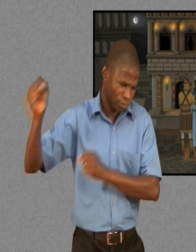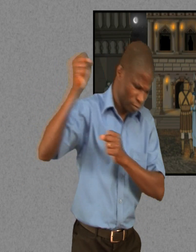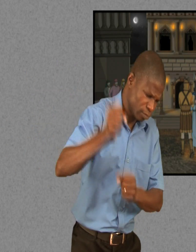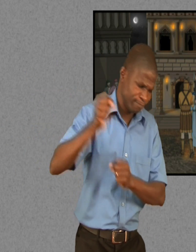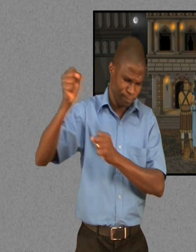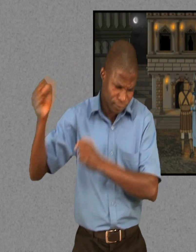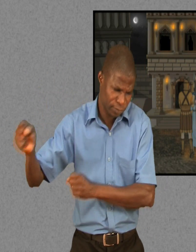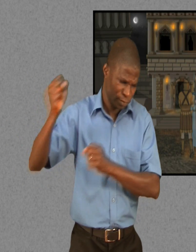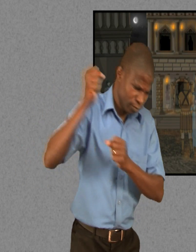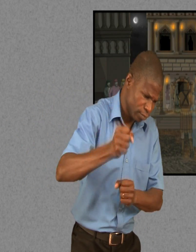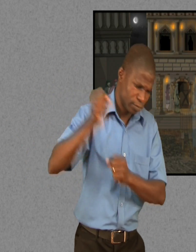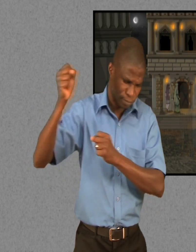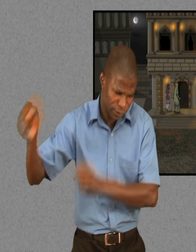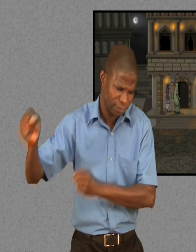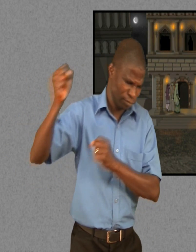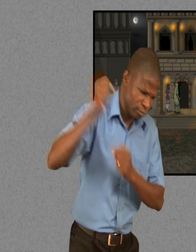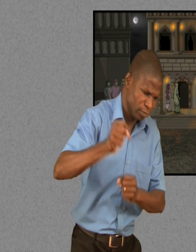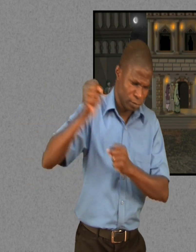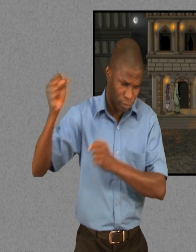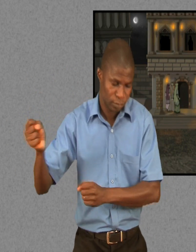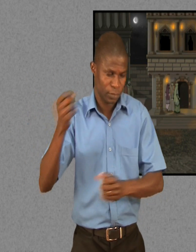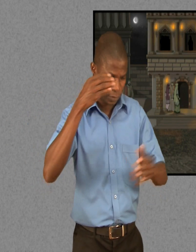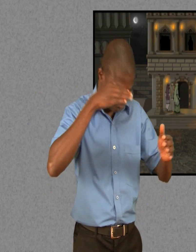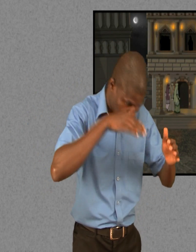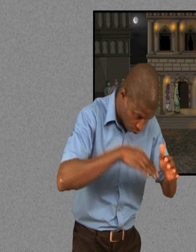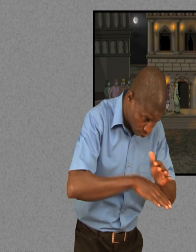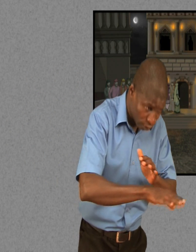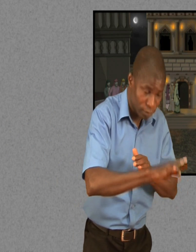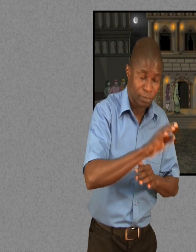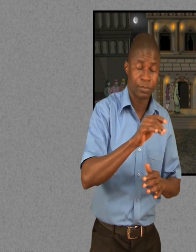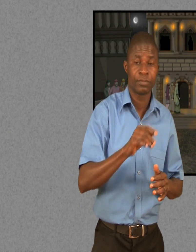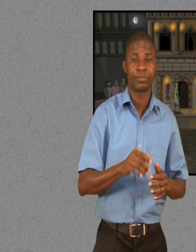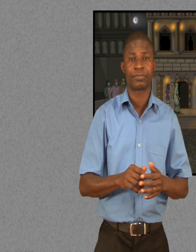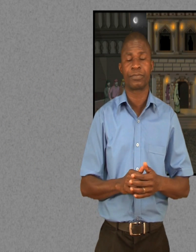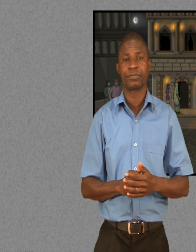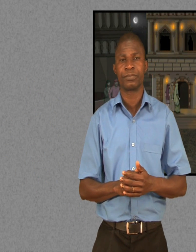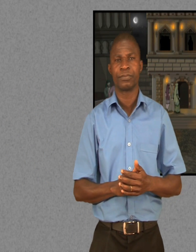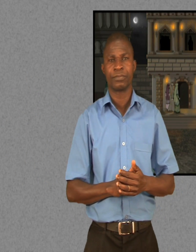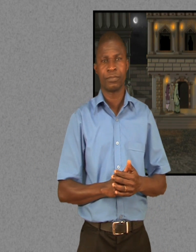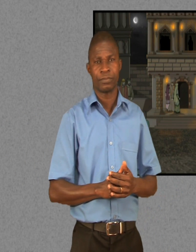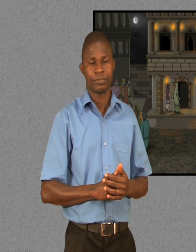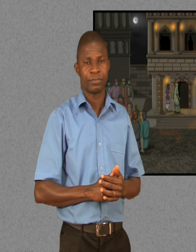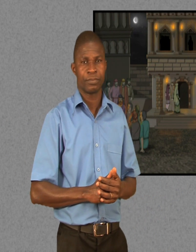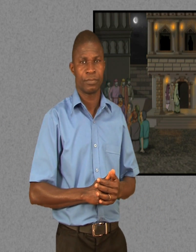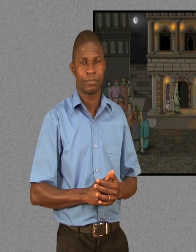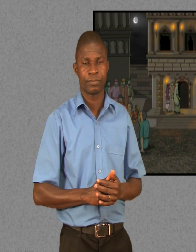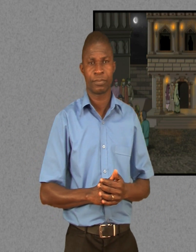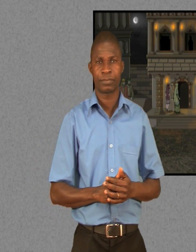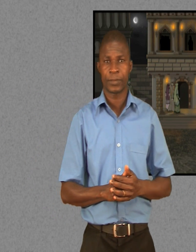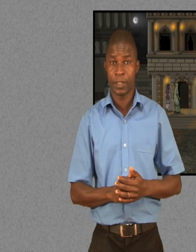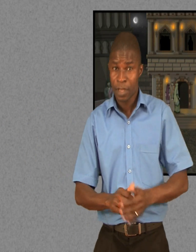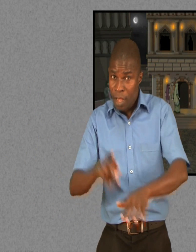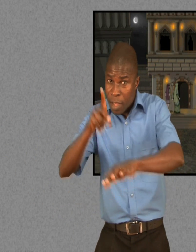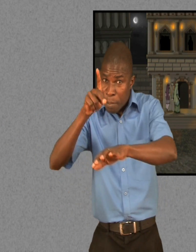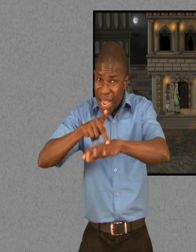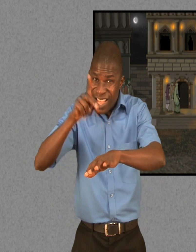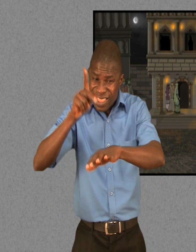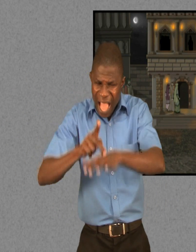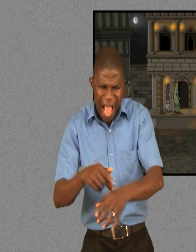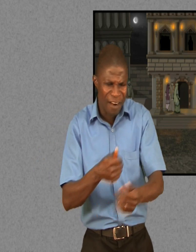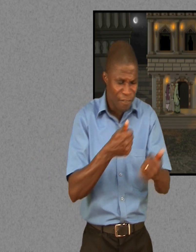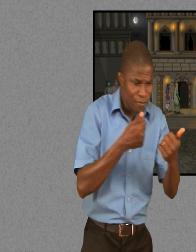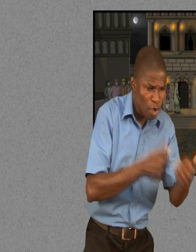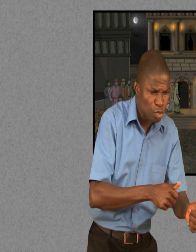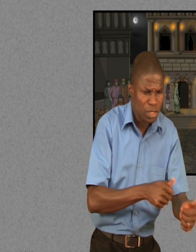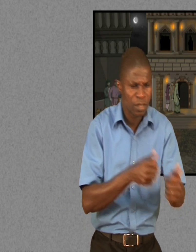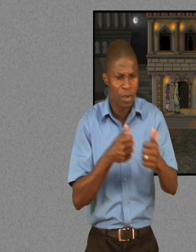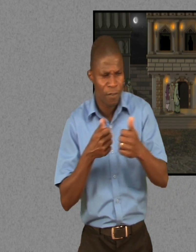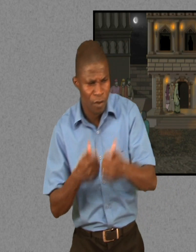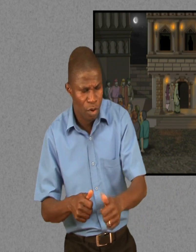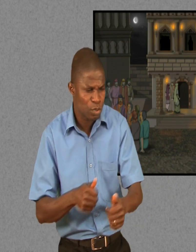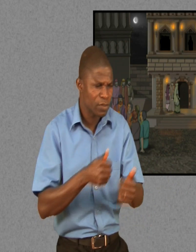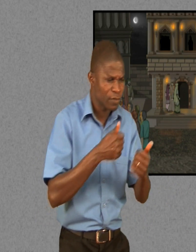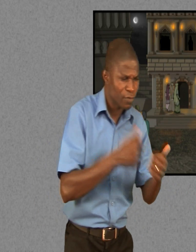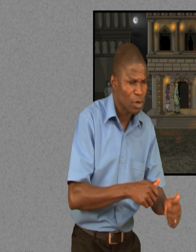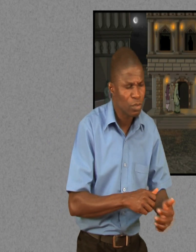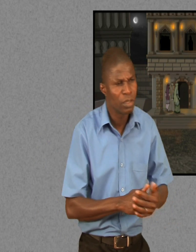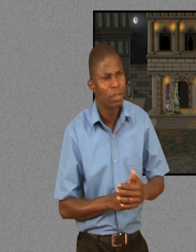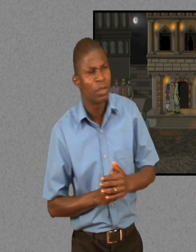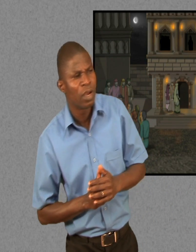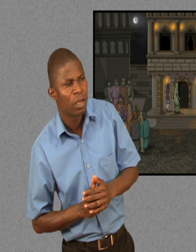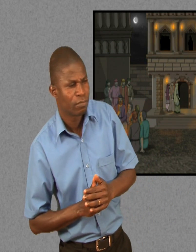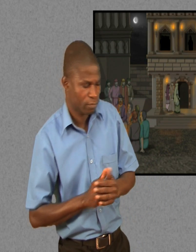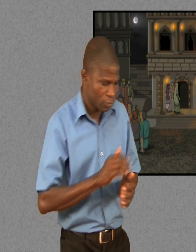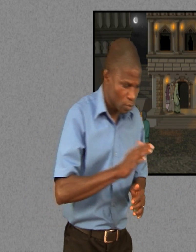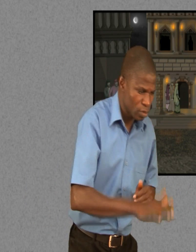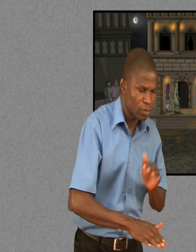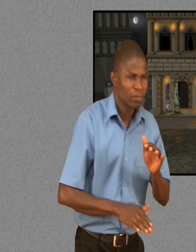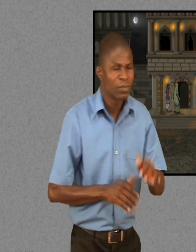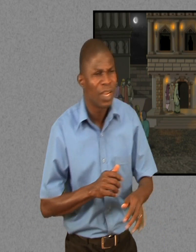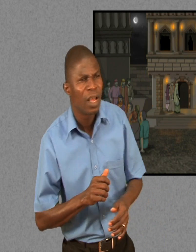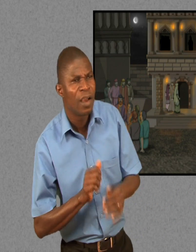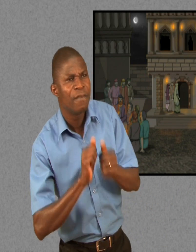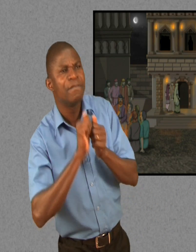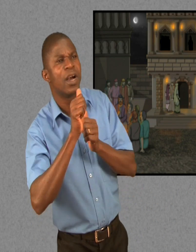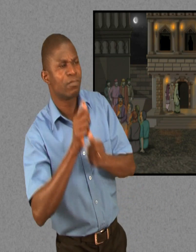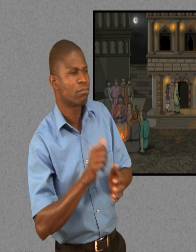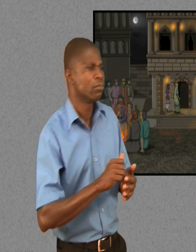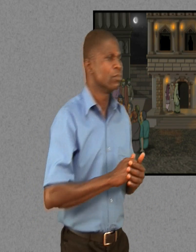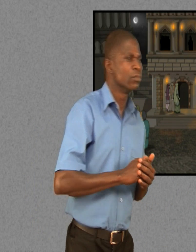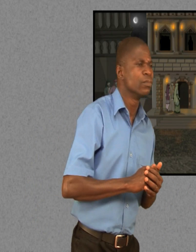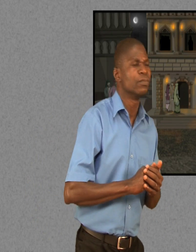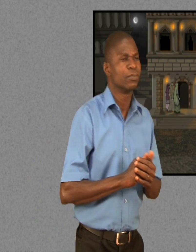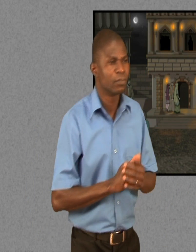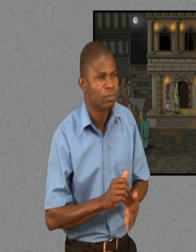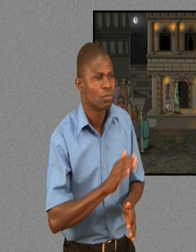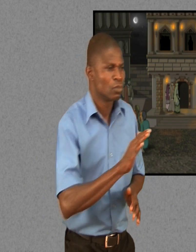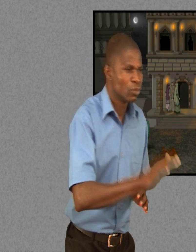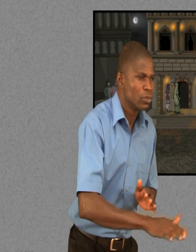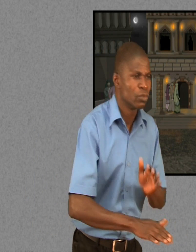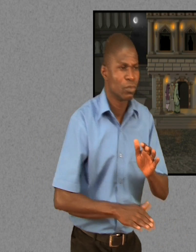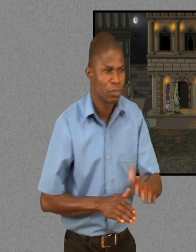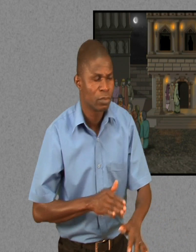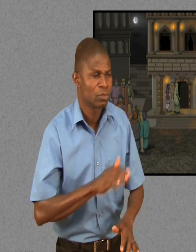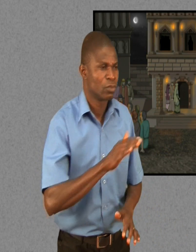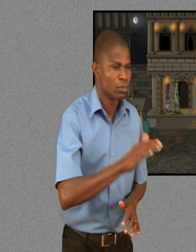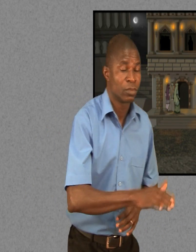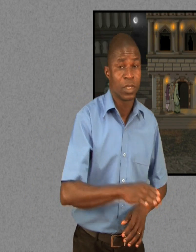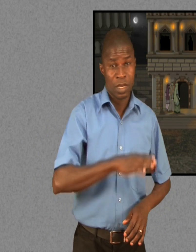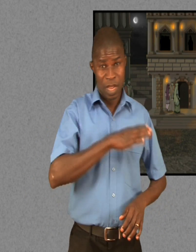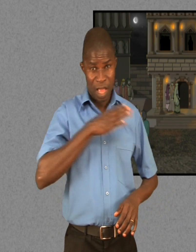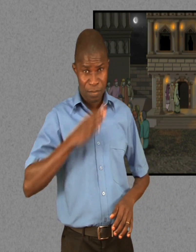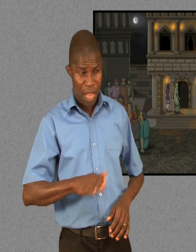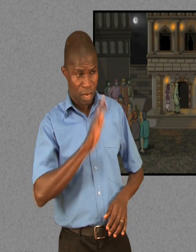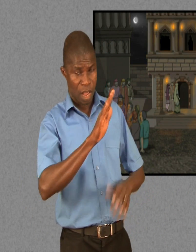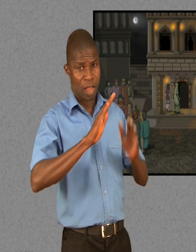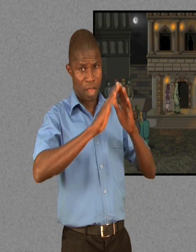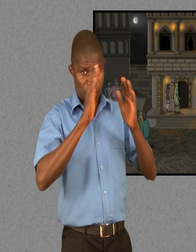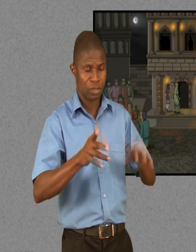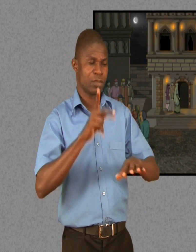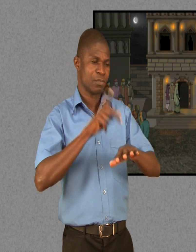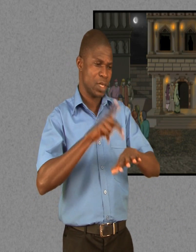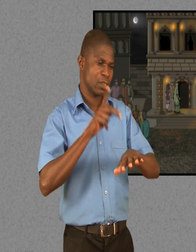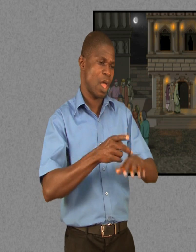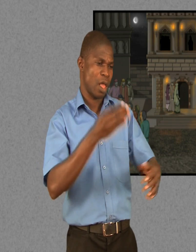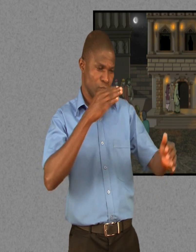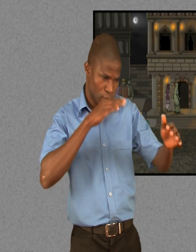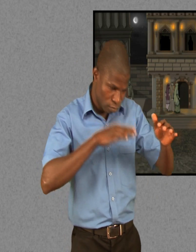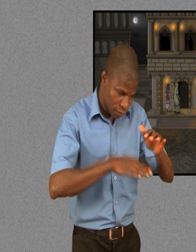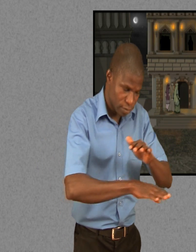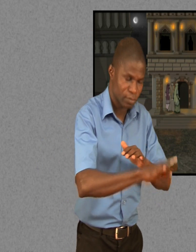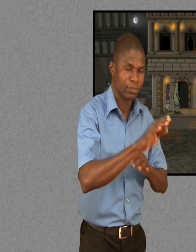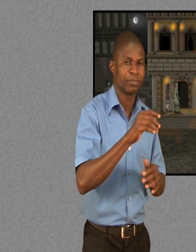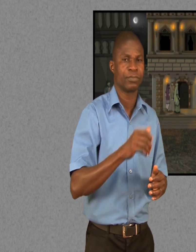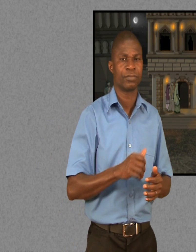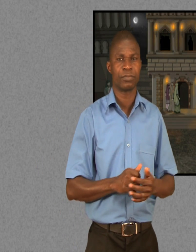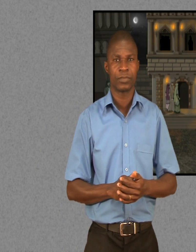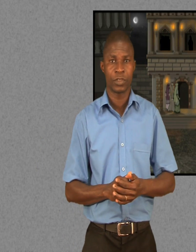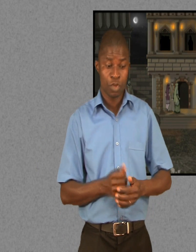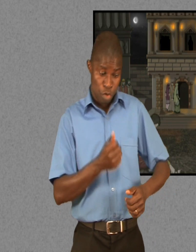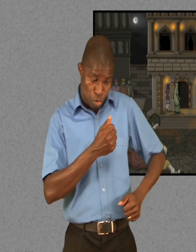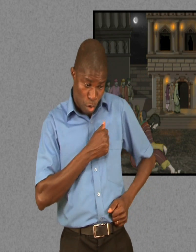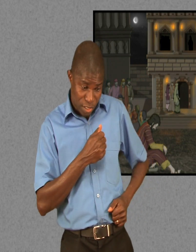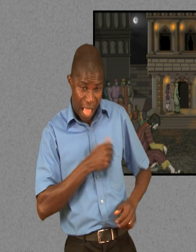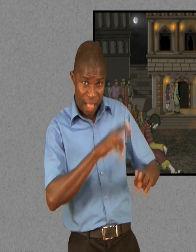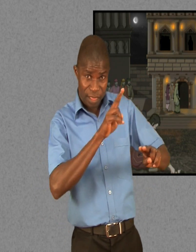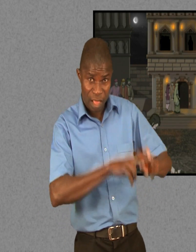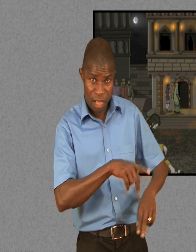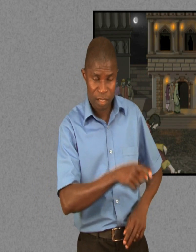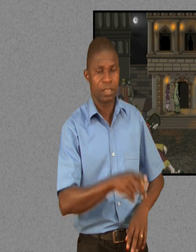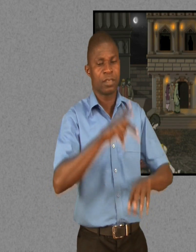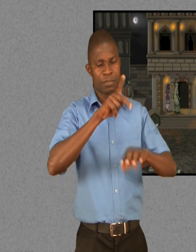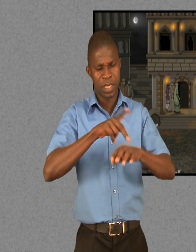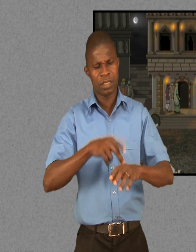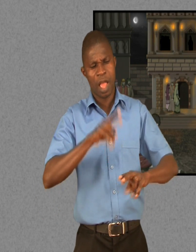But Peter followed Him at a distance, right up to the courtyard of the high priest.